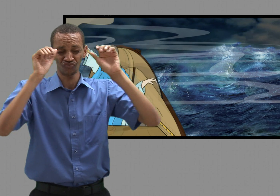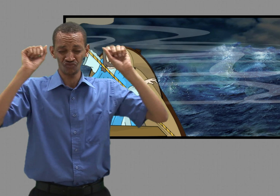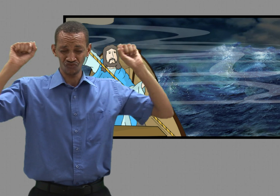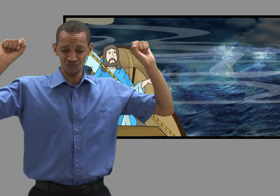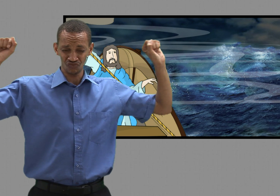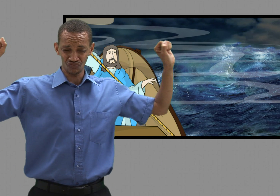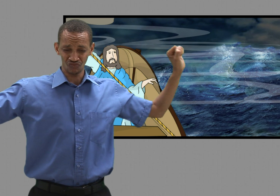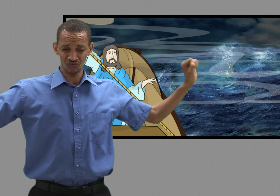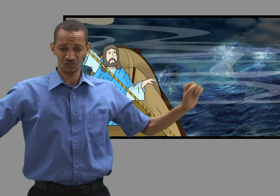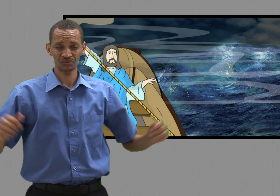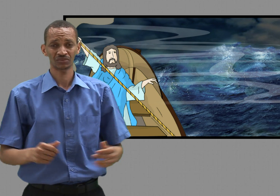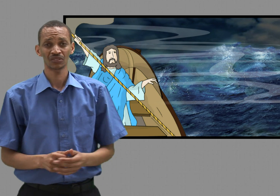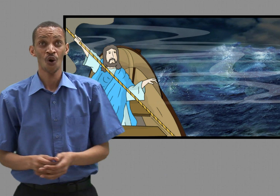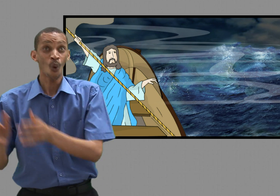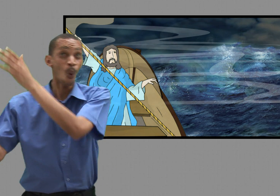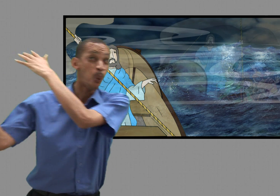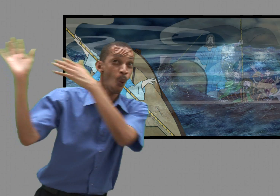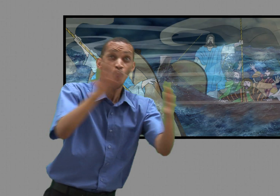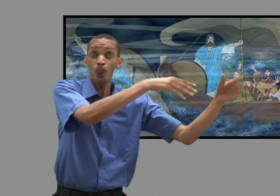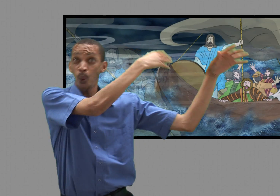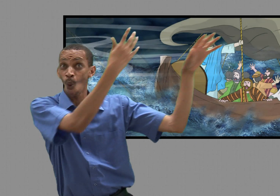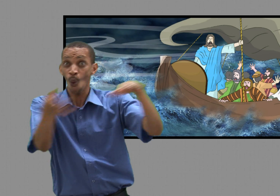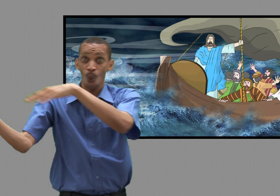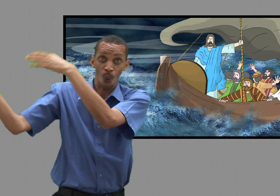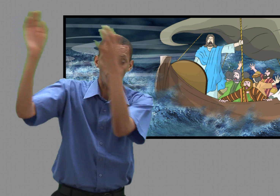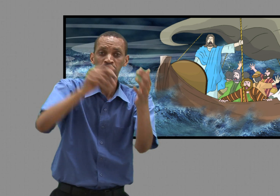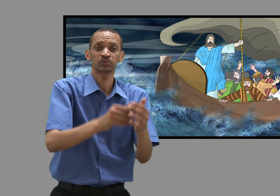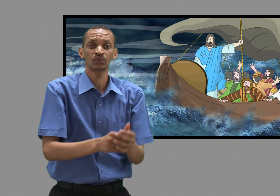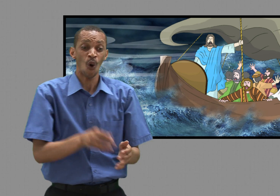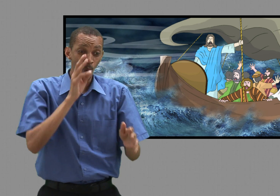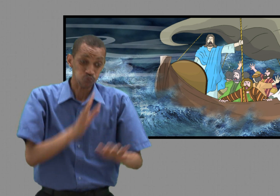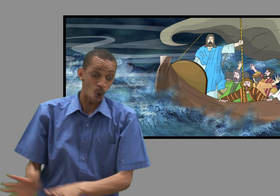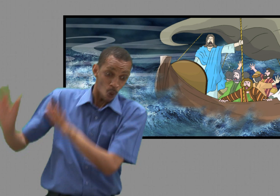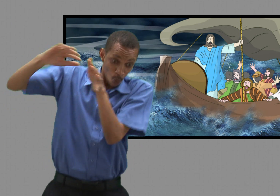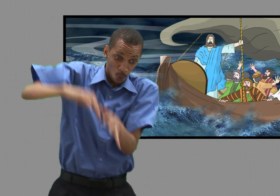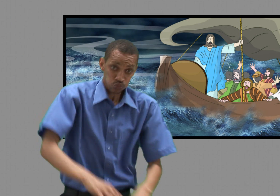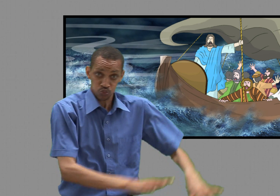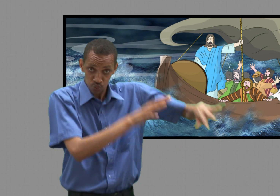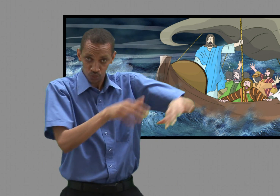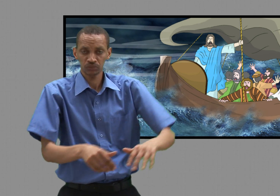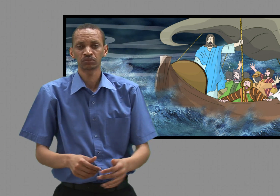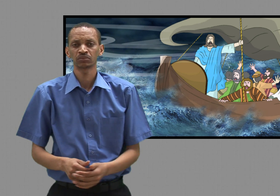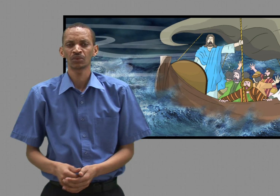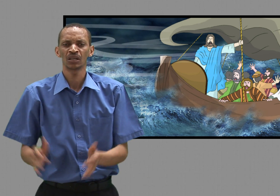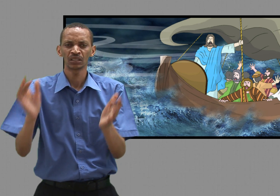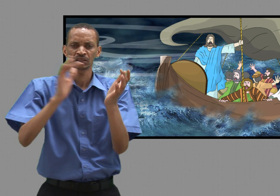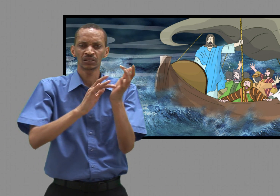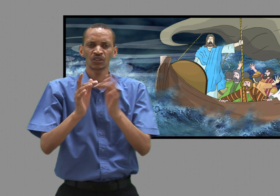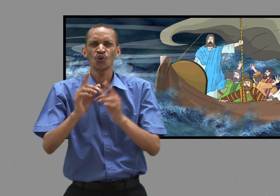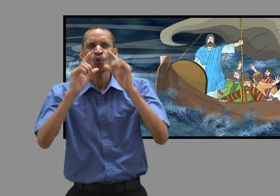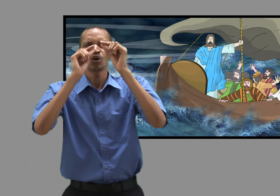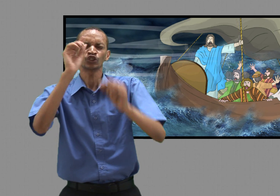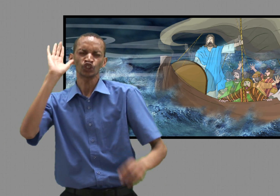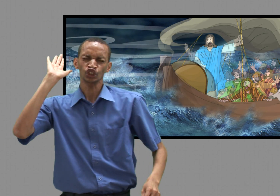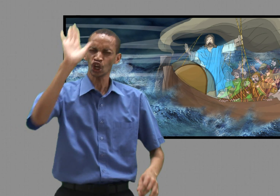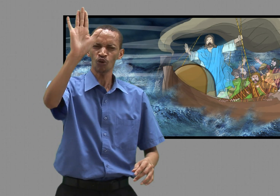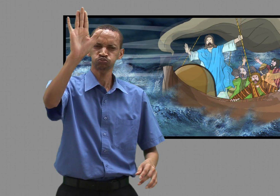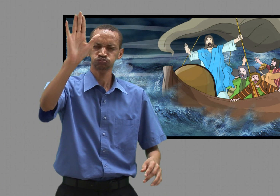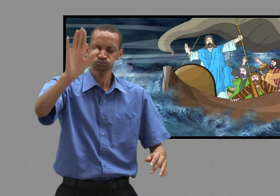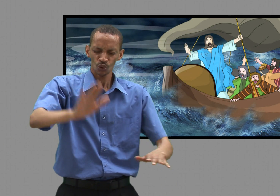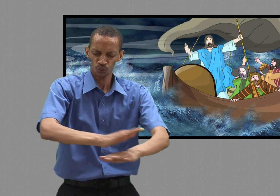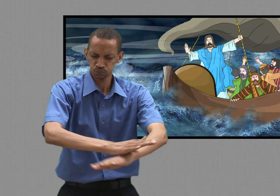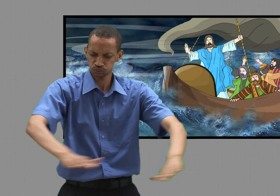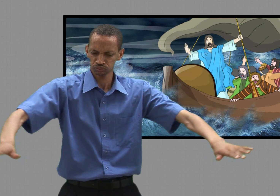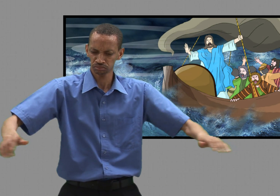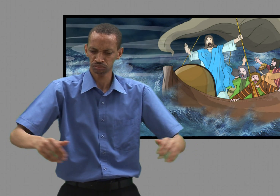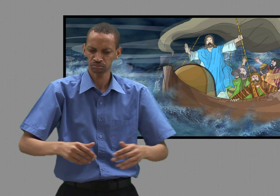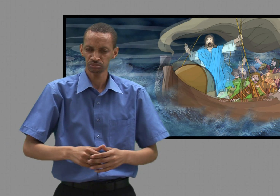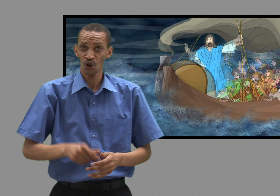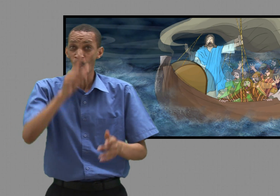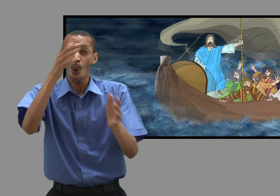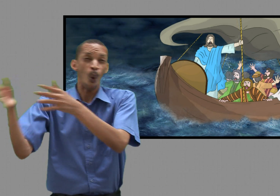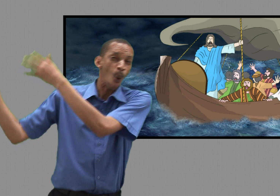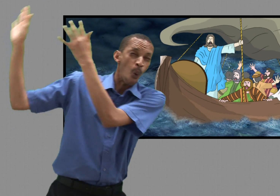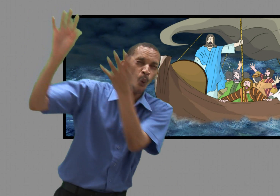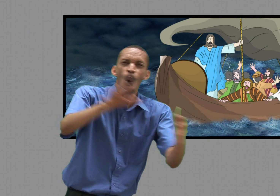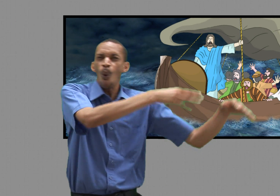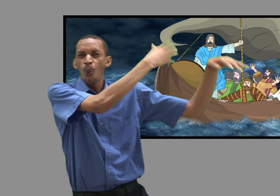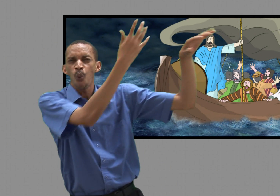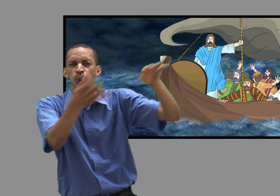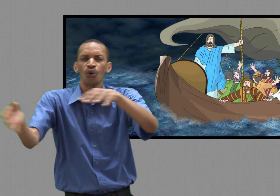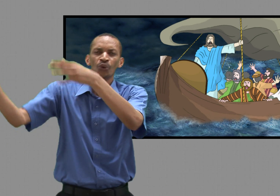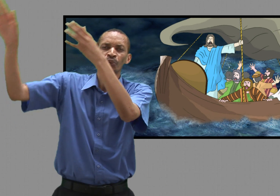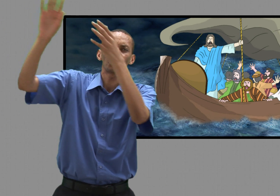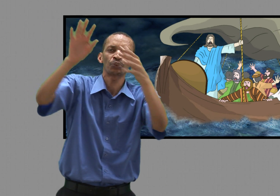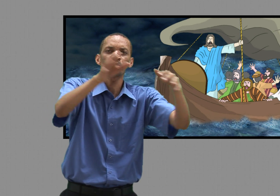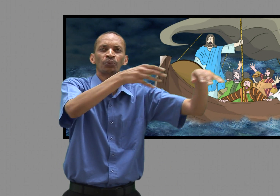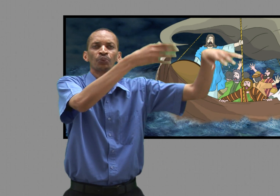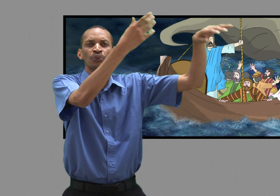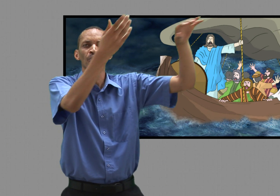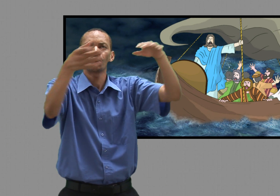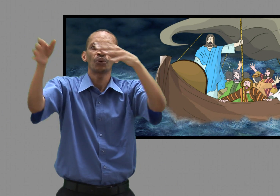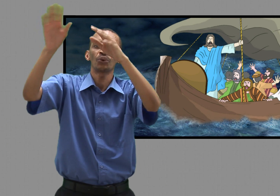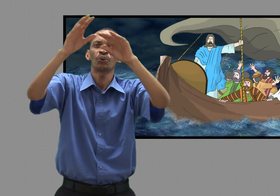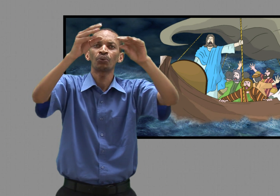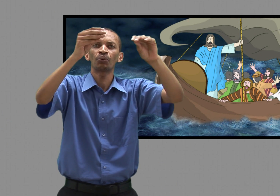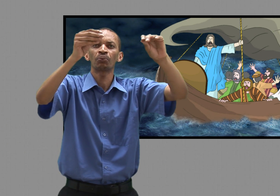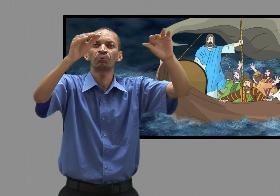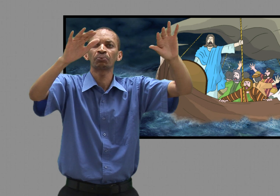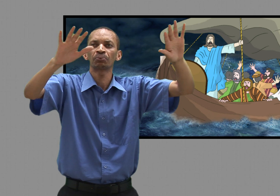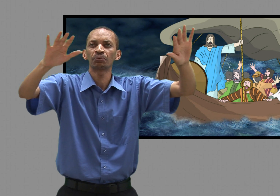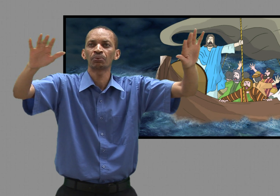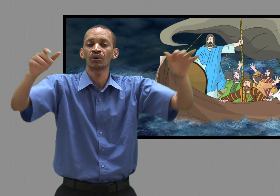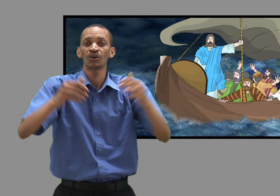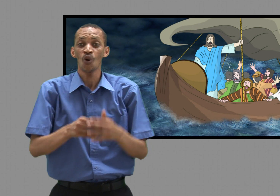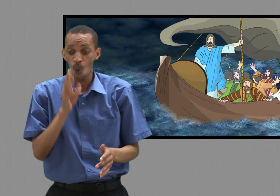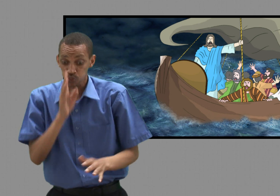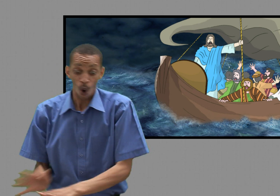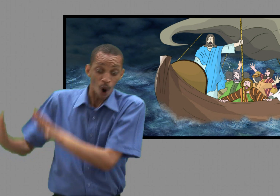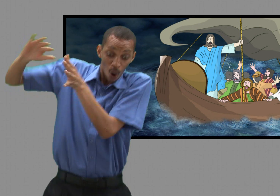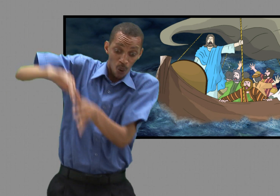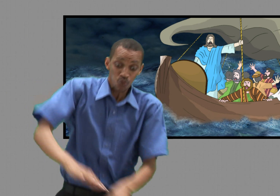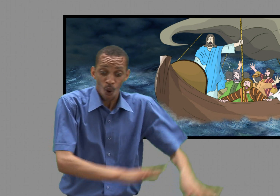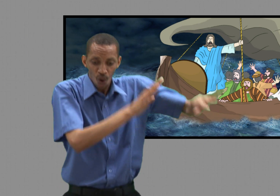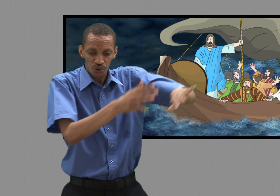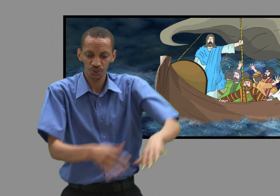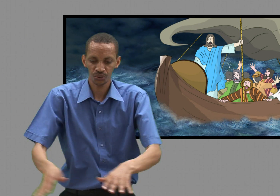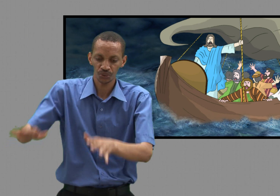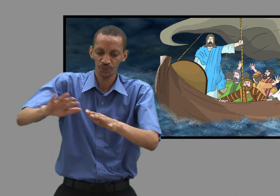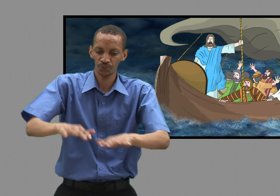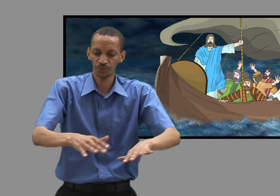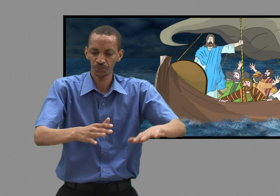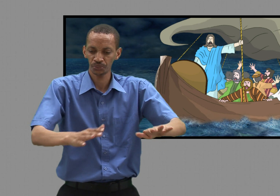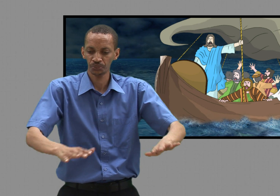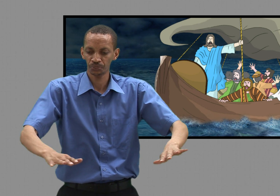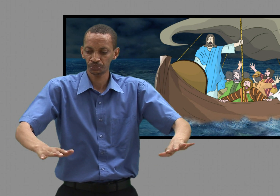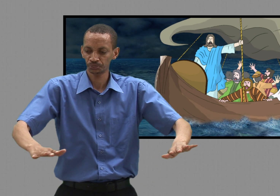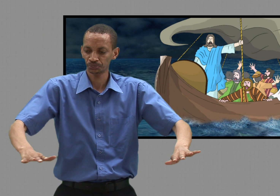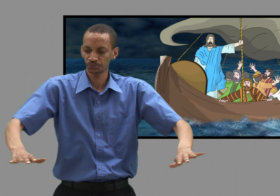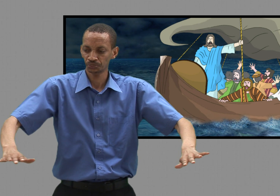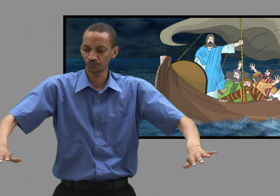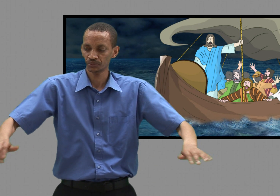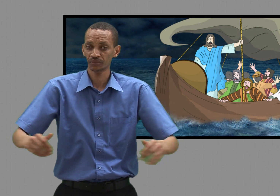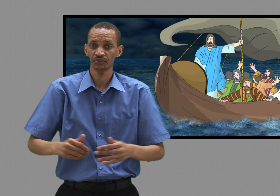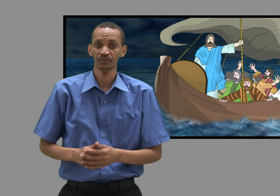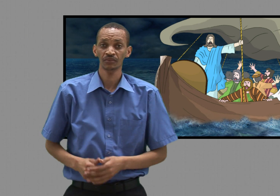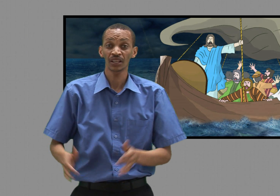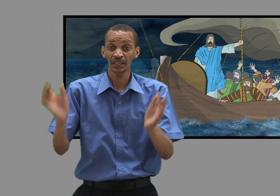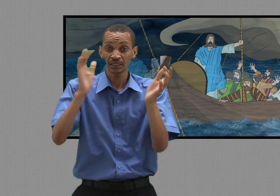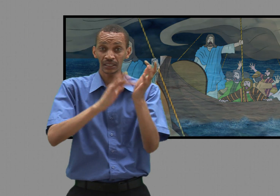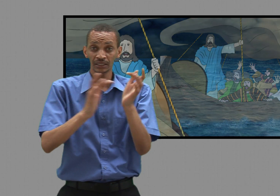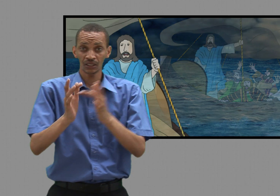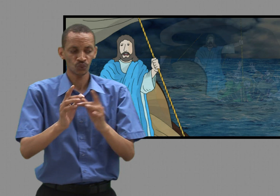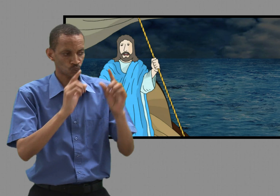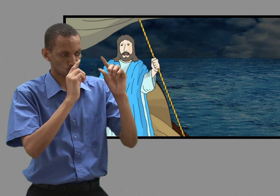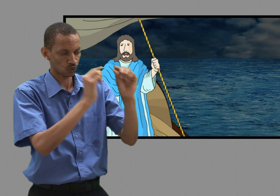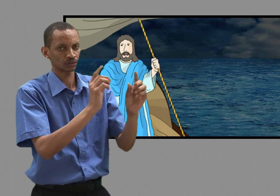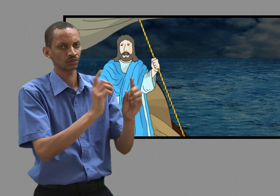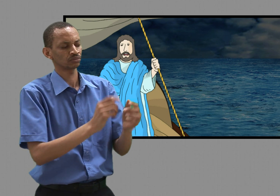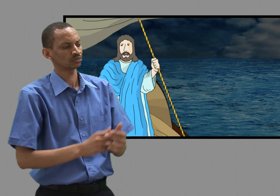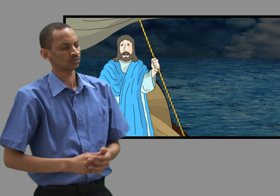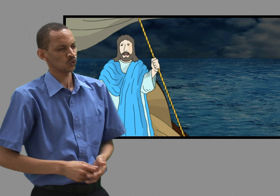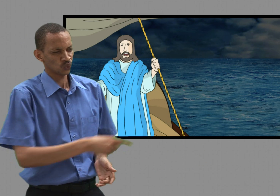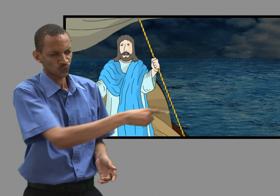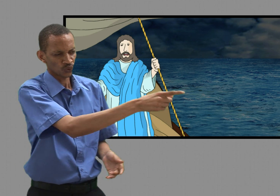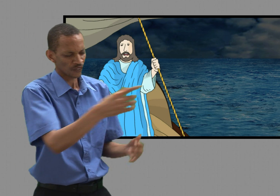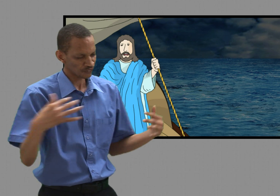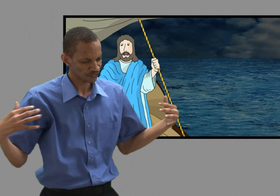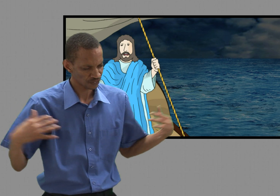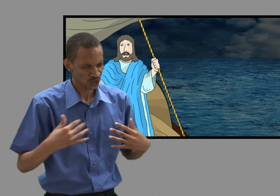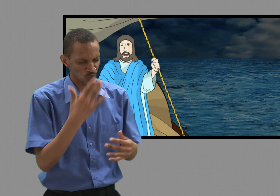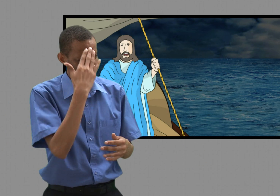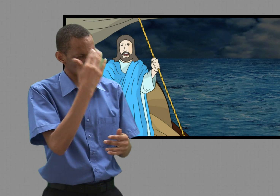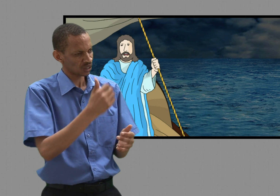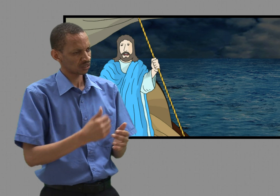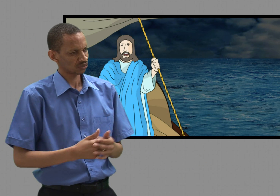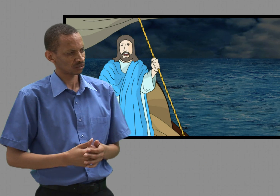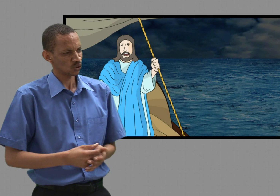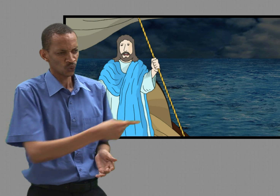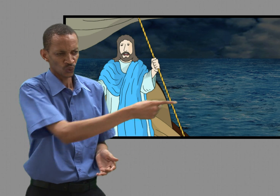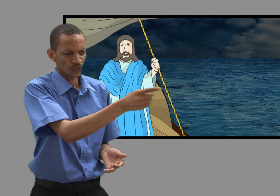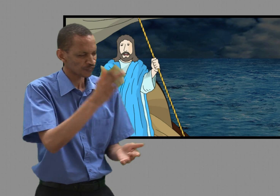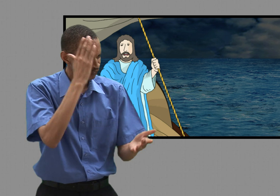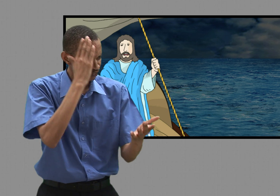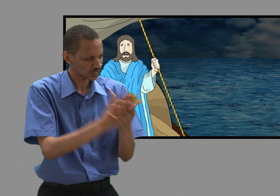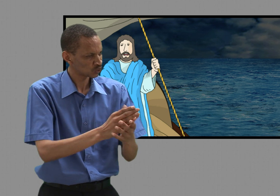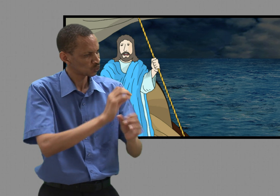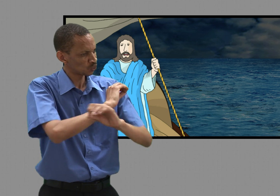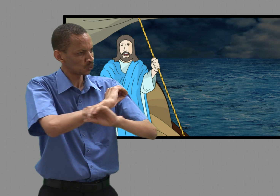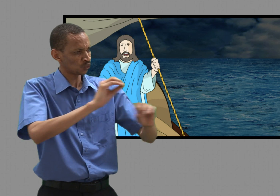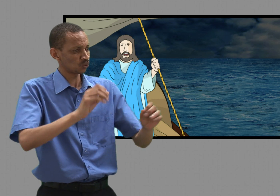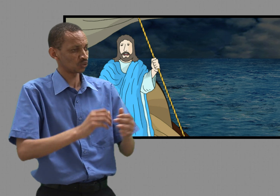Then Jesus got up and rebuked the wind and the sea. “Silence!” He commanded. “Be still!” And the wind died down, and it was perfectly calm. “Why are you so afraid?”